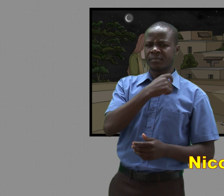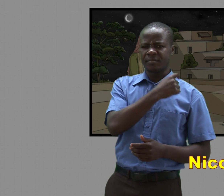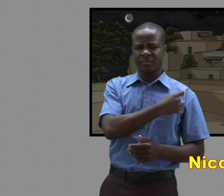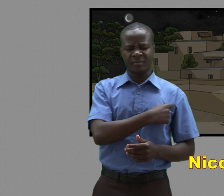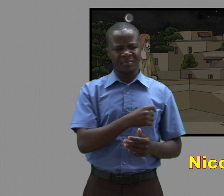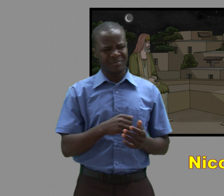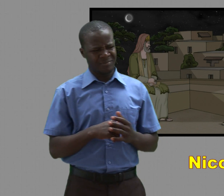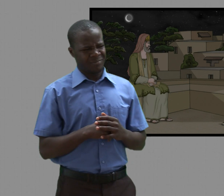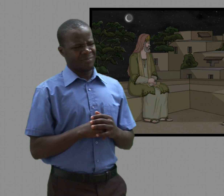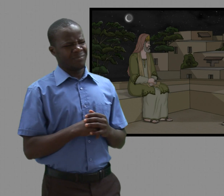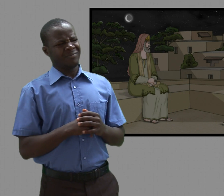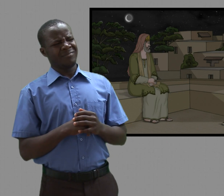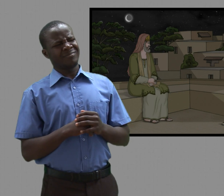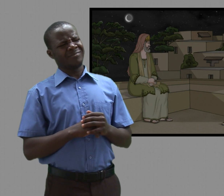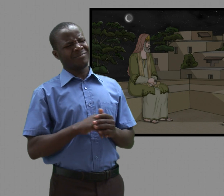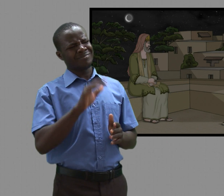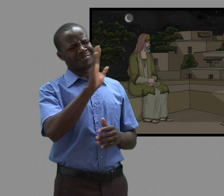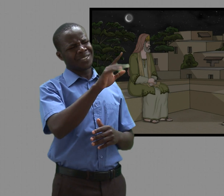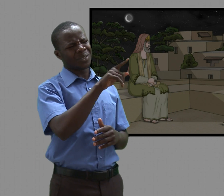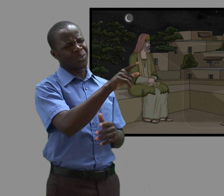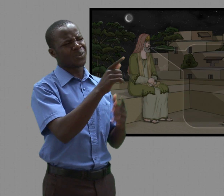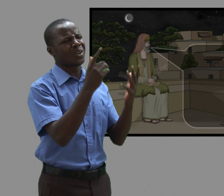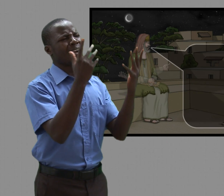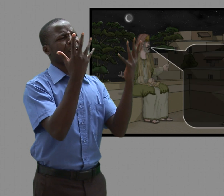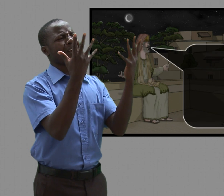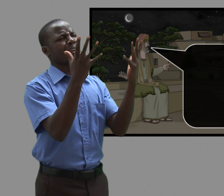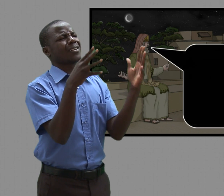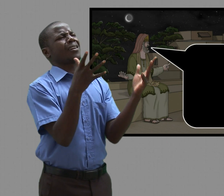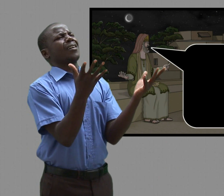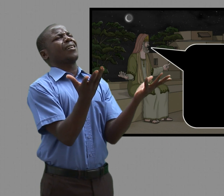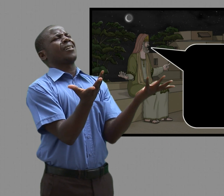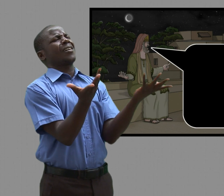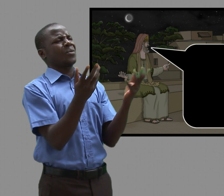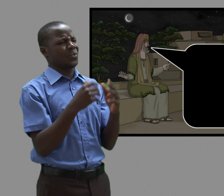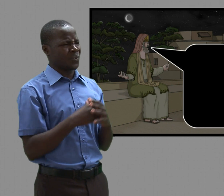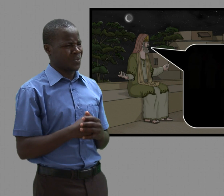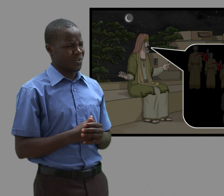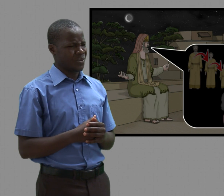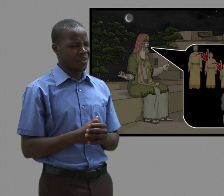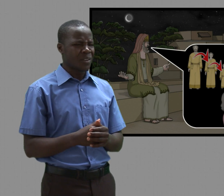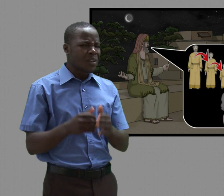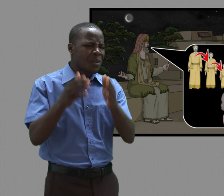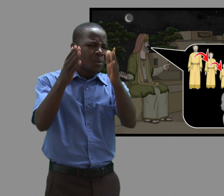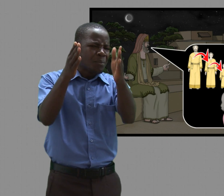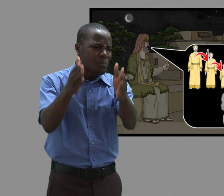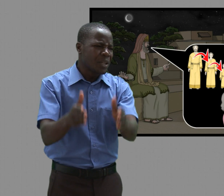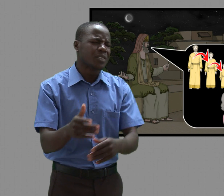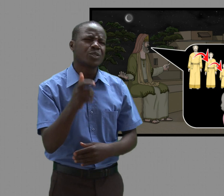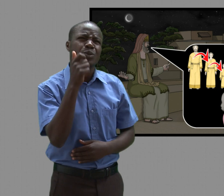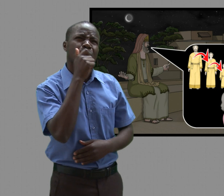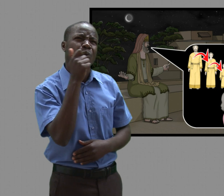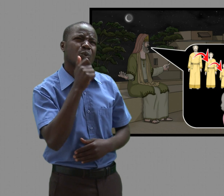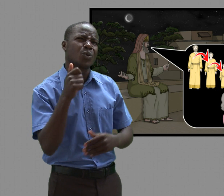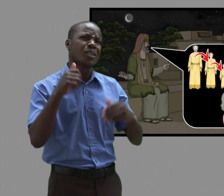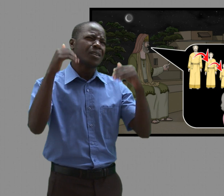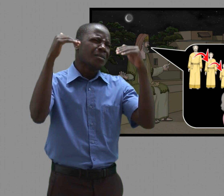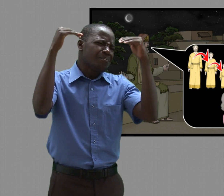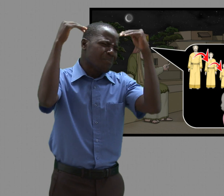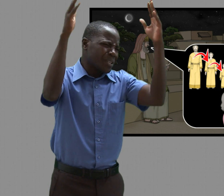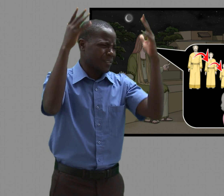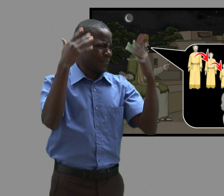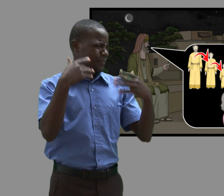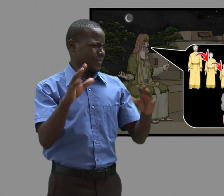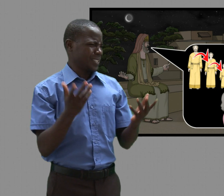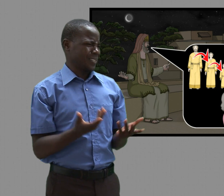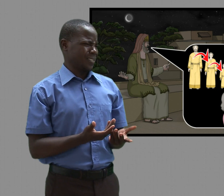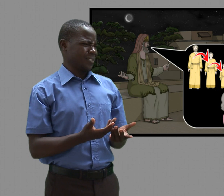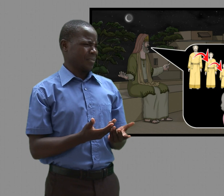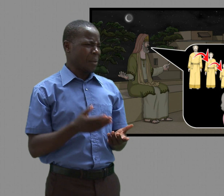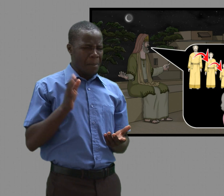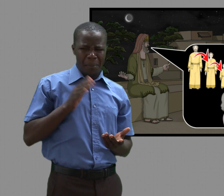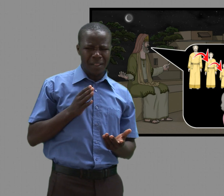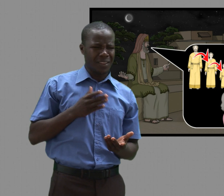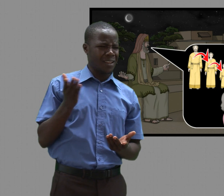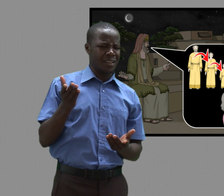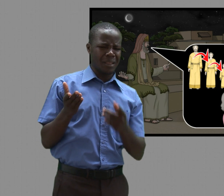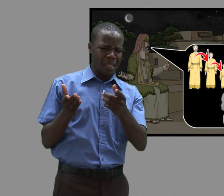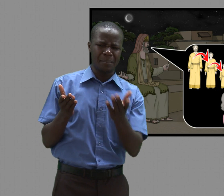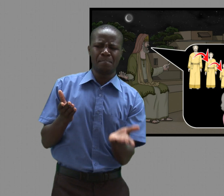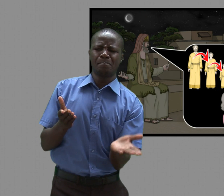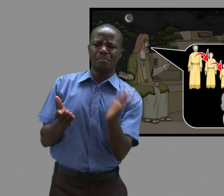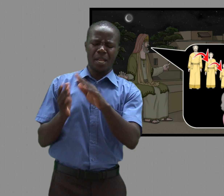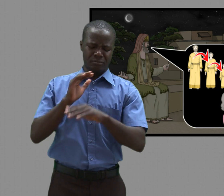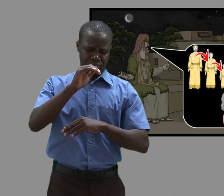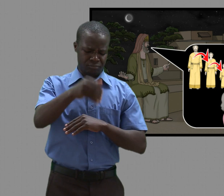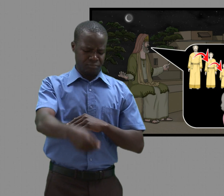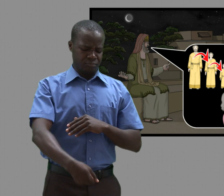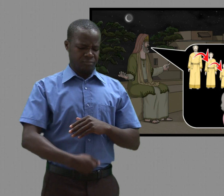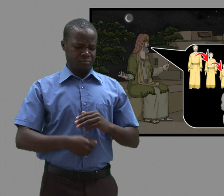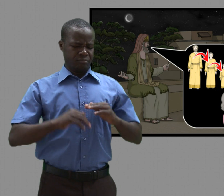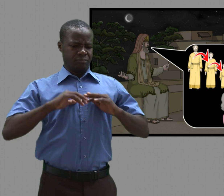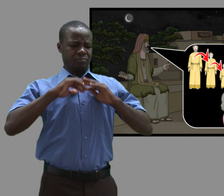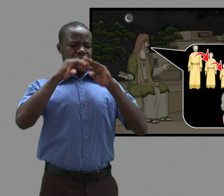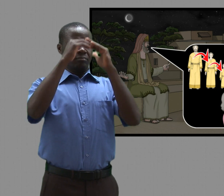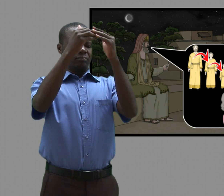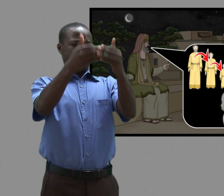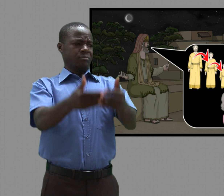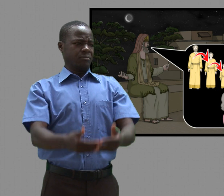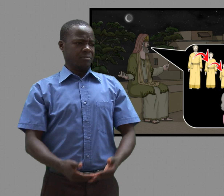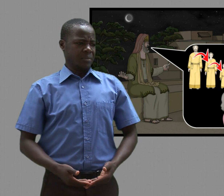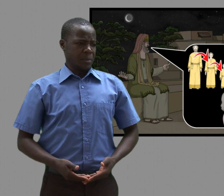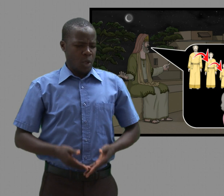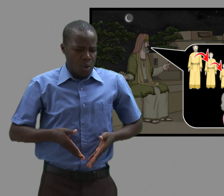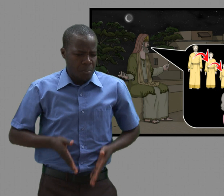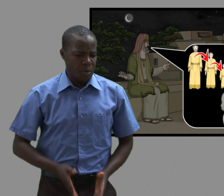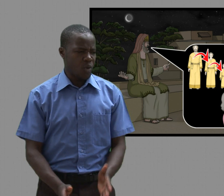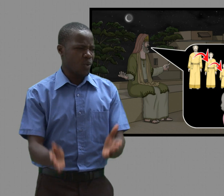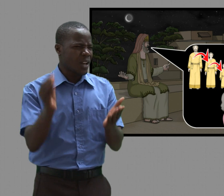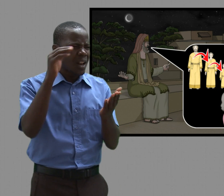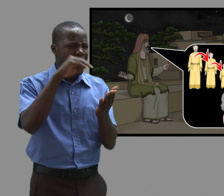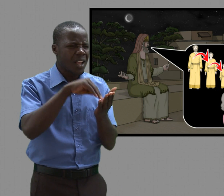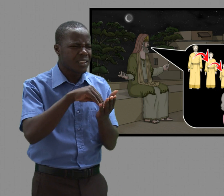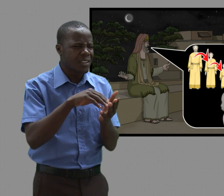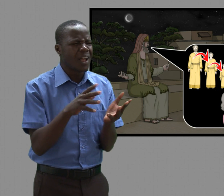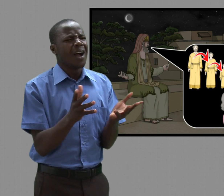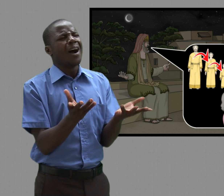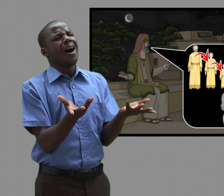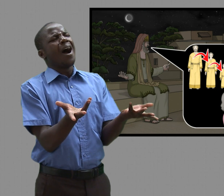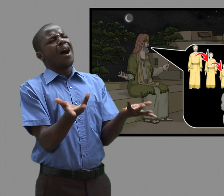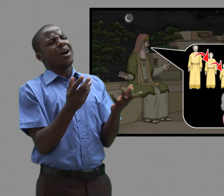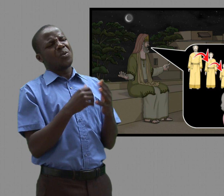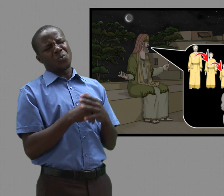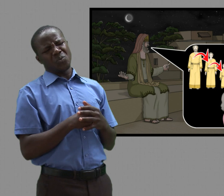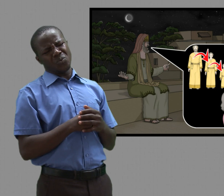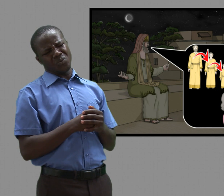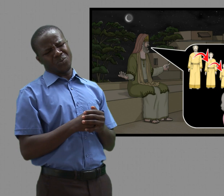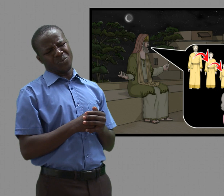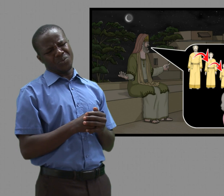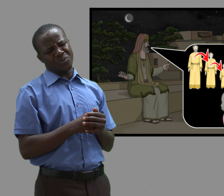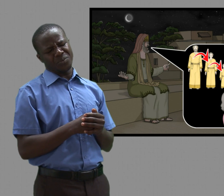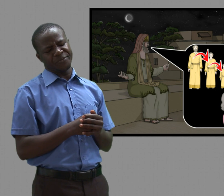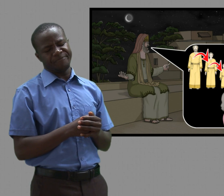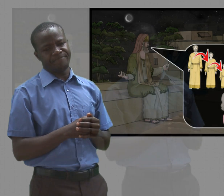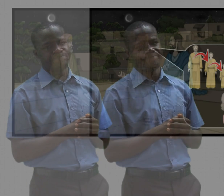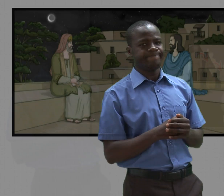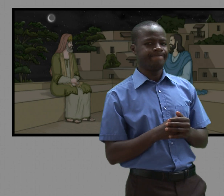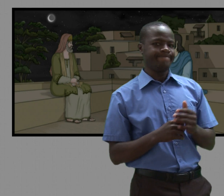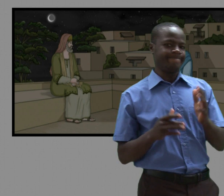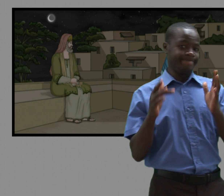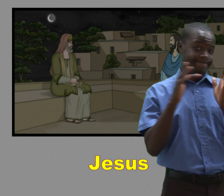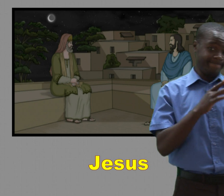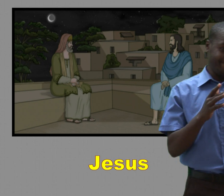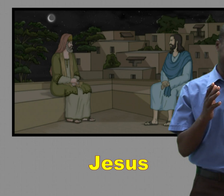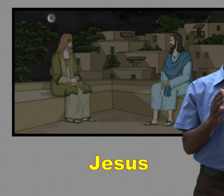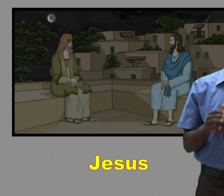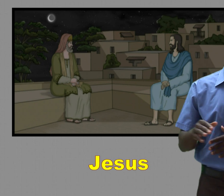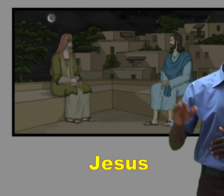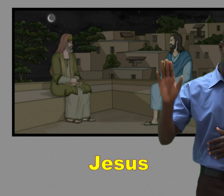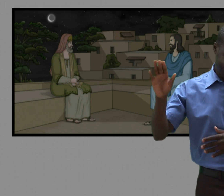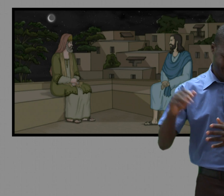“How can a man be born when he is old?” Nicodemus asked. “Can he enter his mother’s womb a second time to be born?”